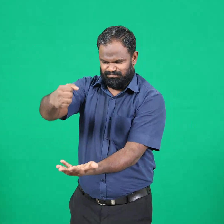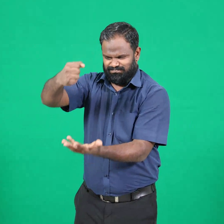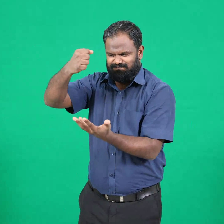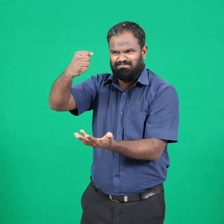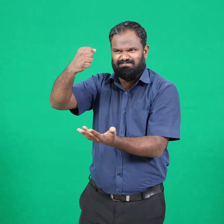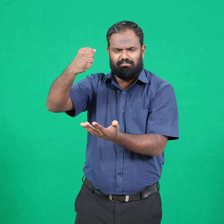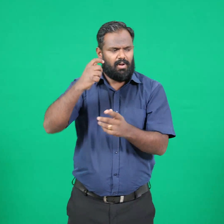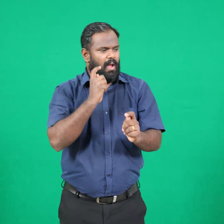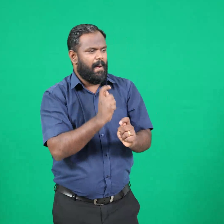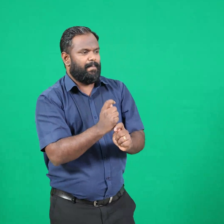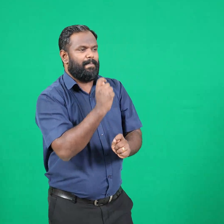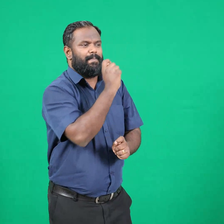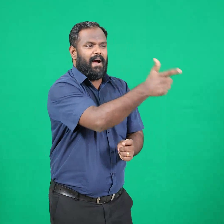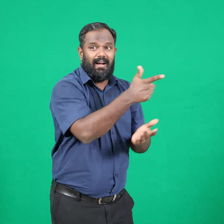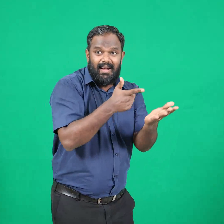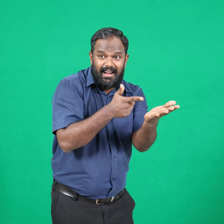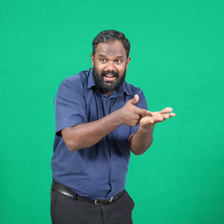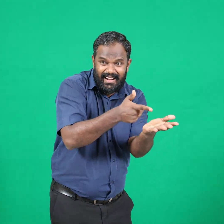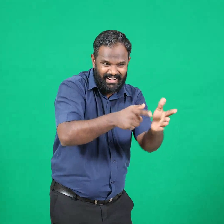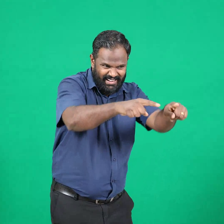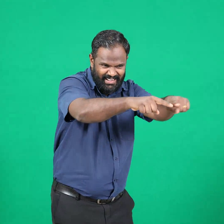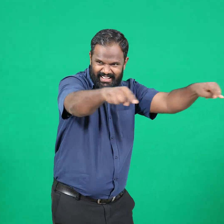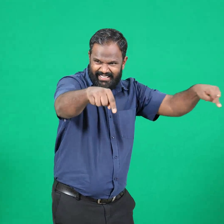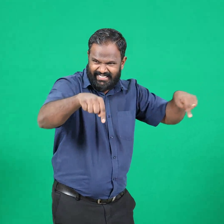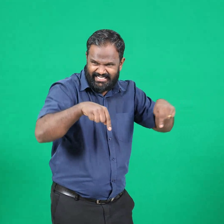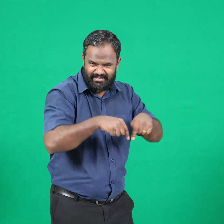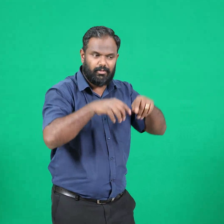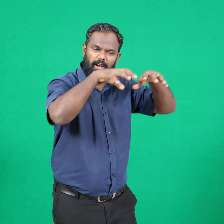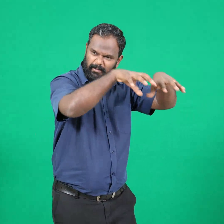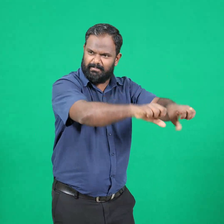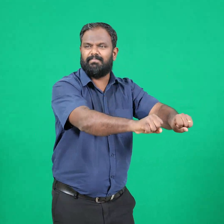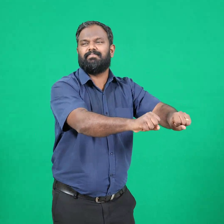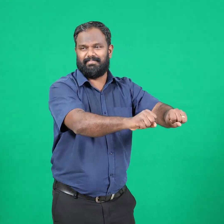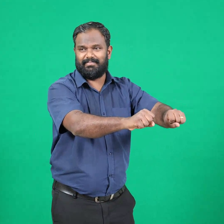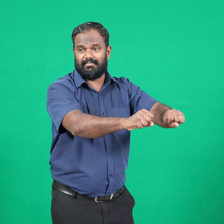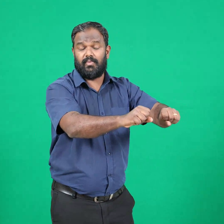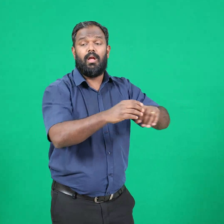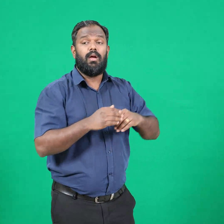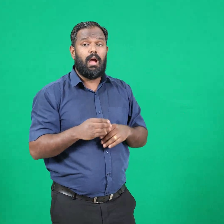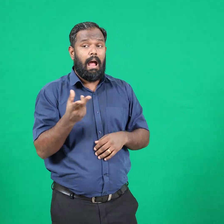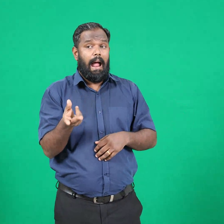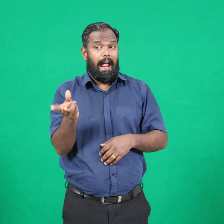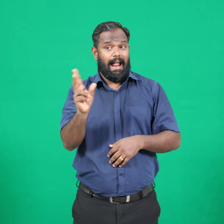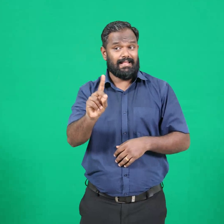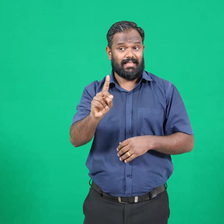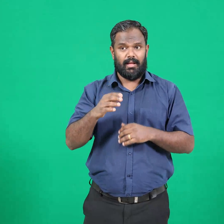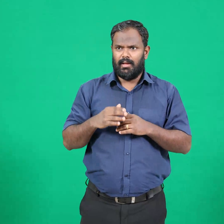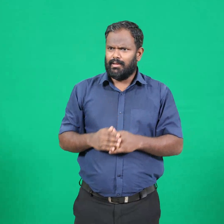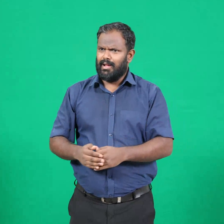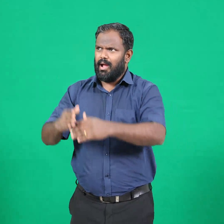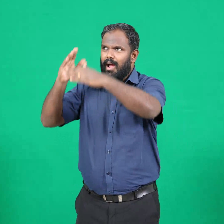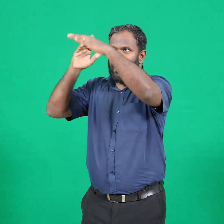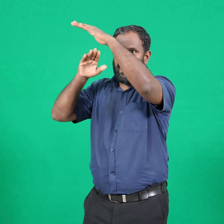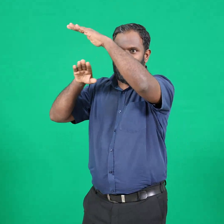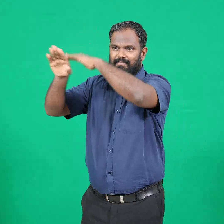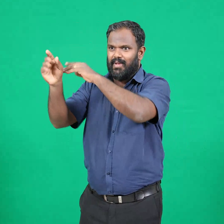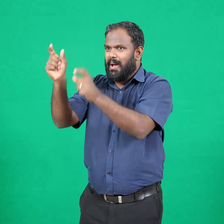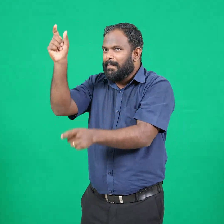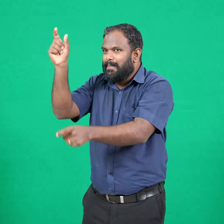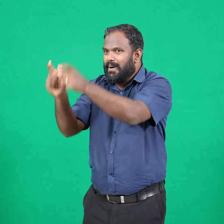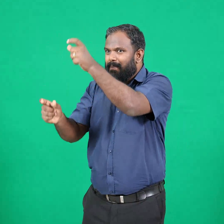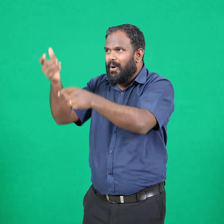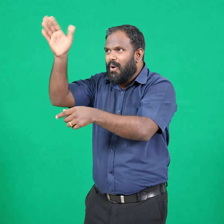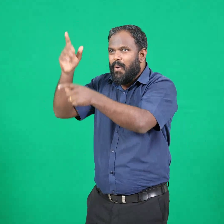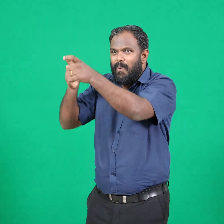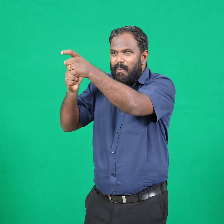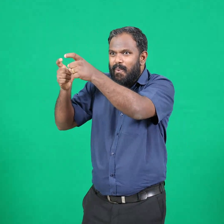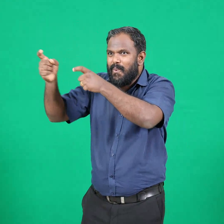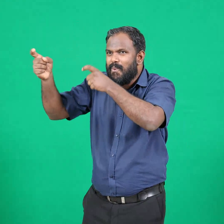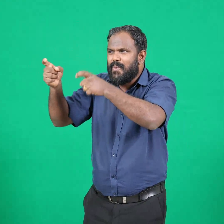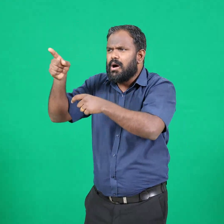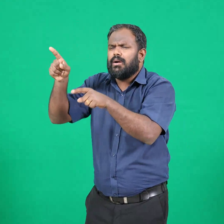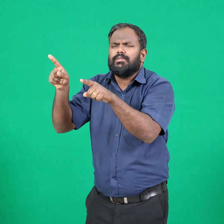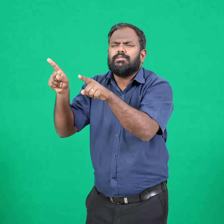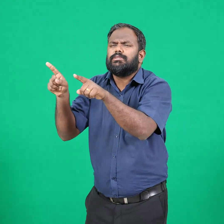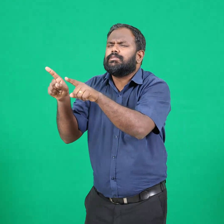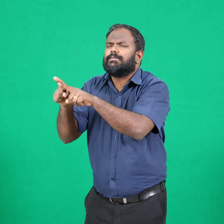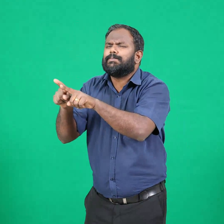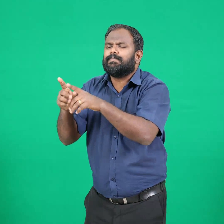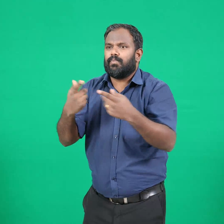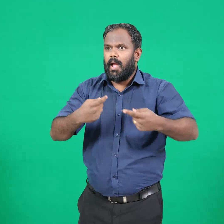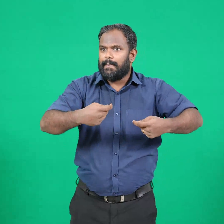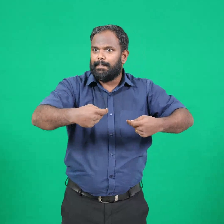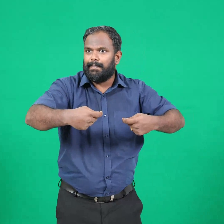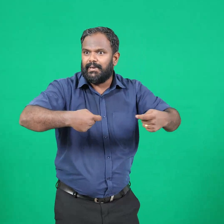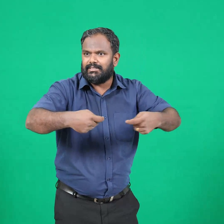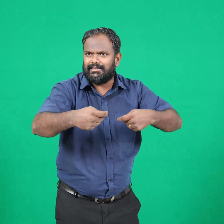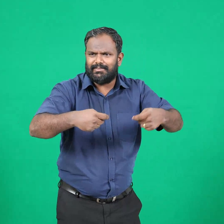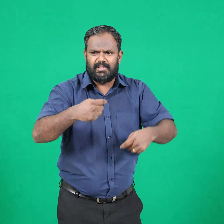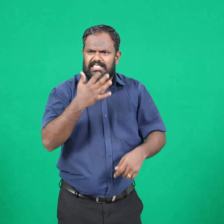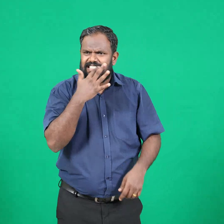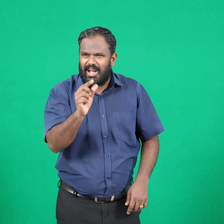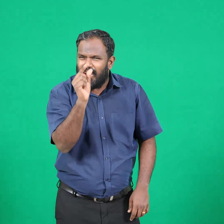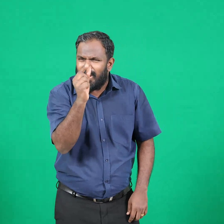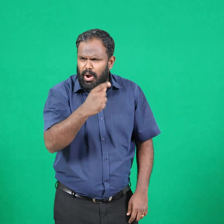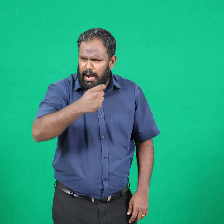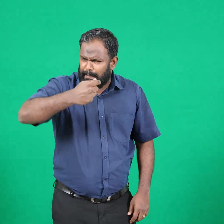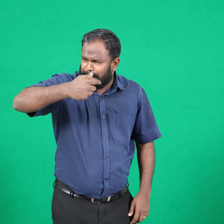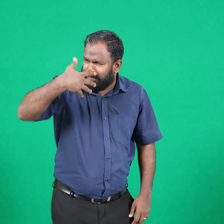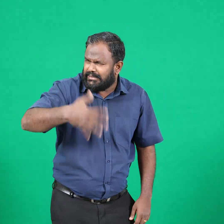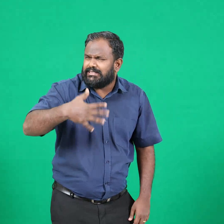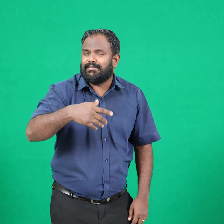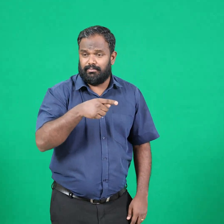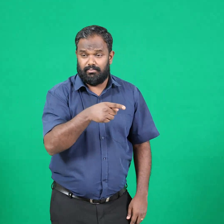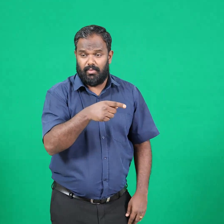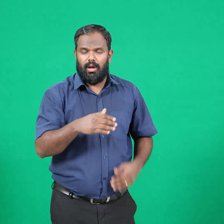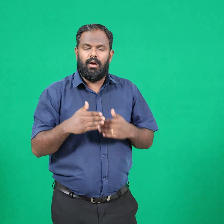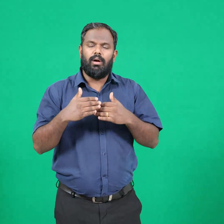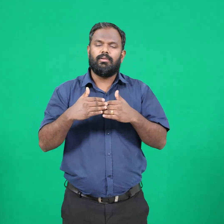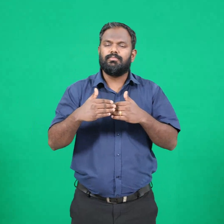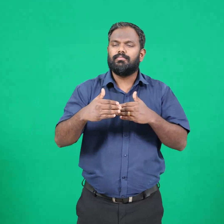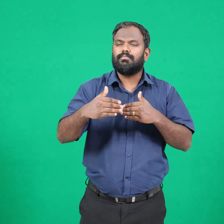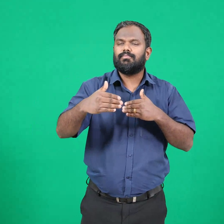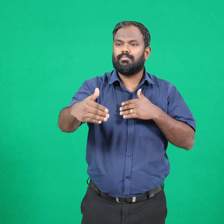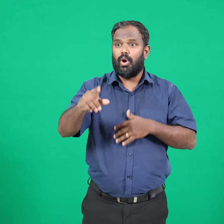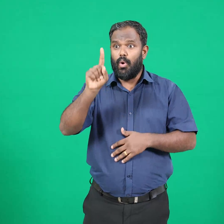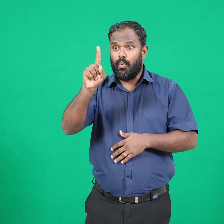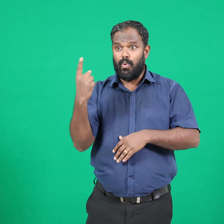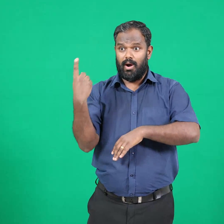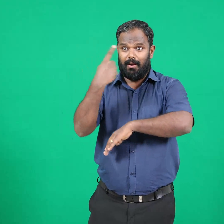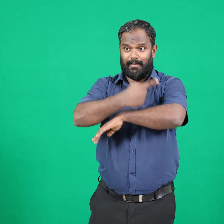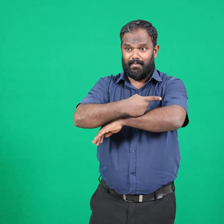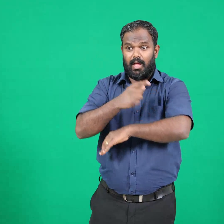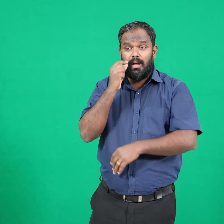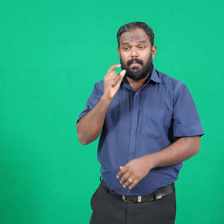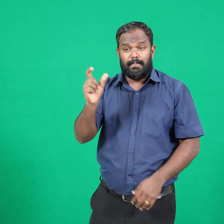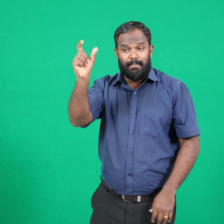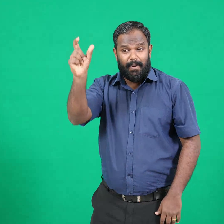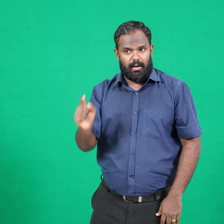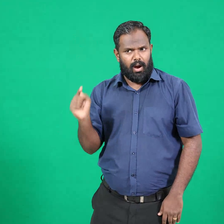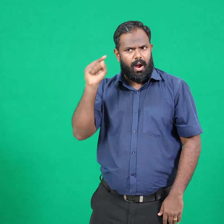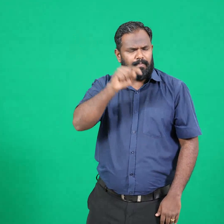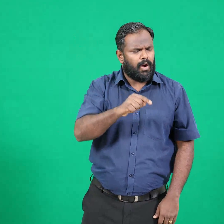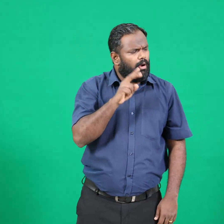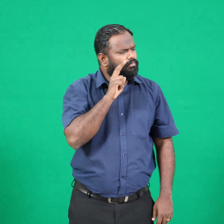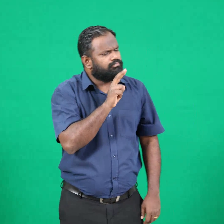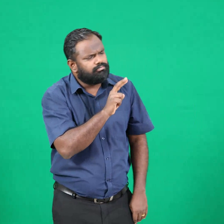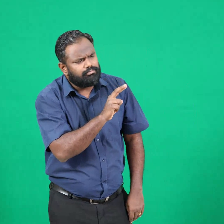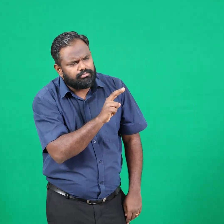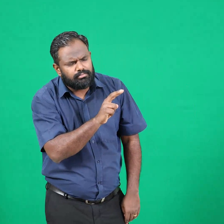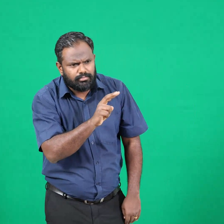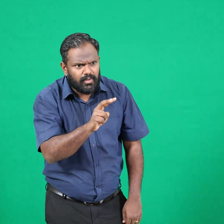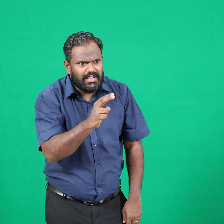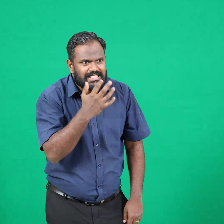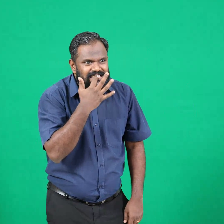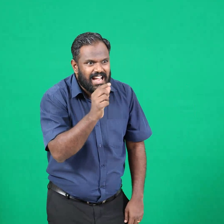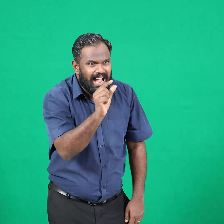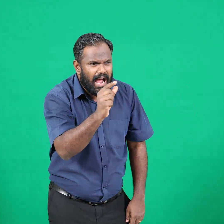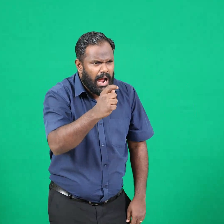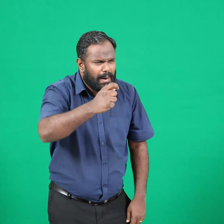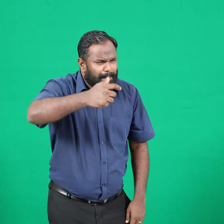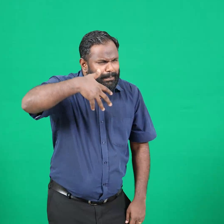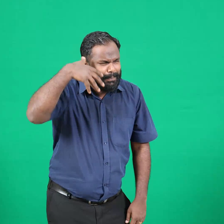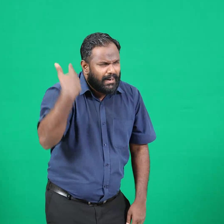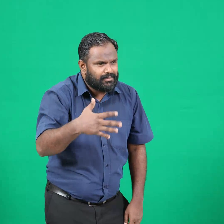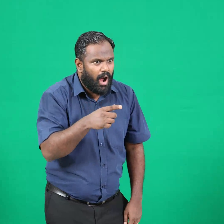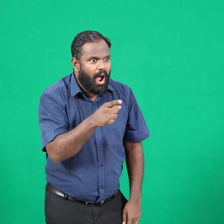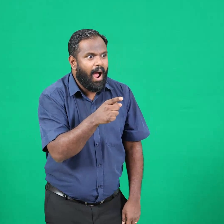Again, the kingdom of heaven is like a merchant in search of fine pearls.